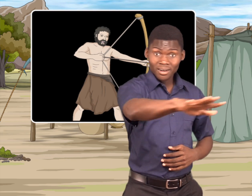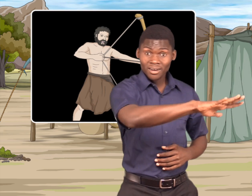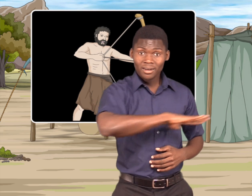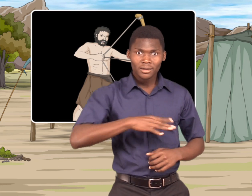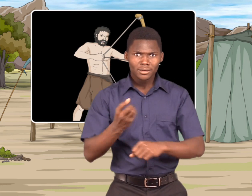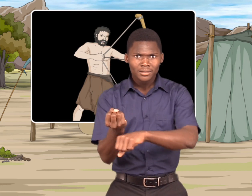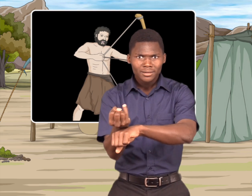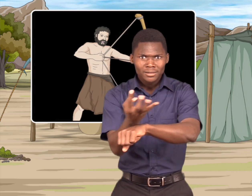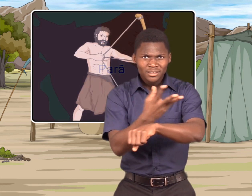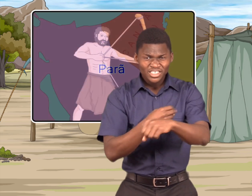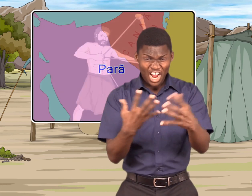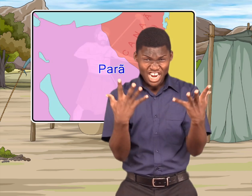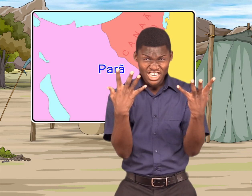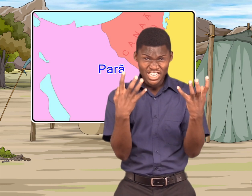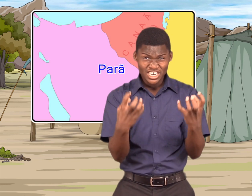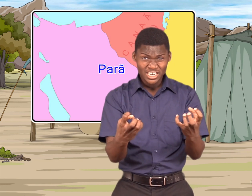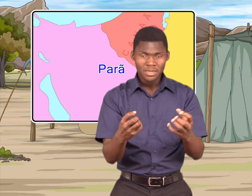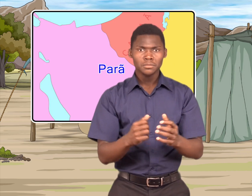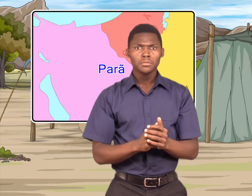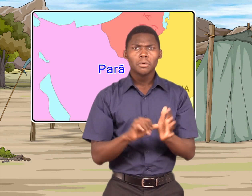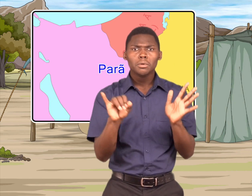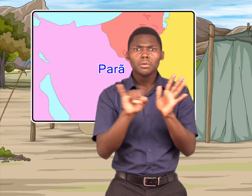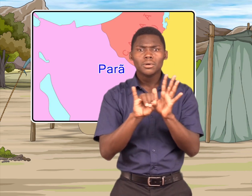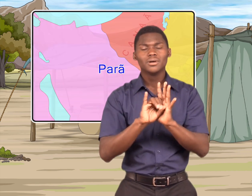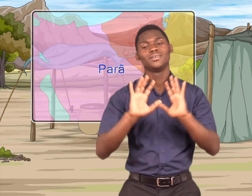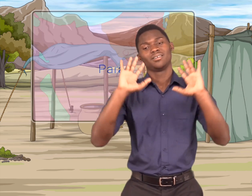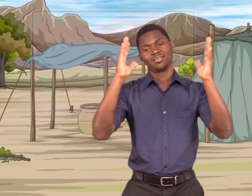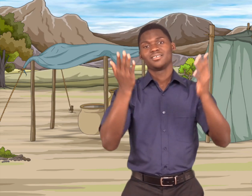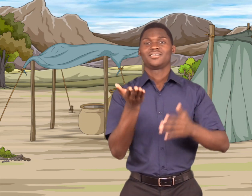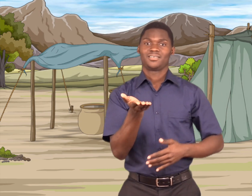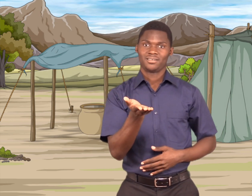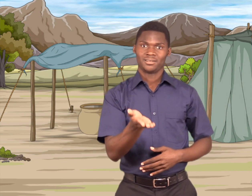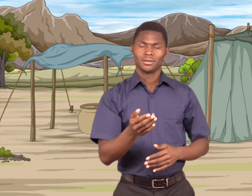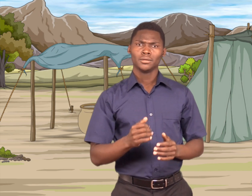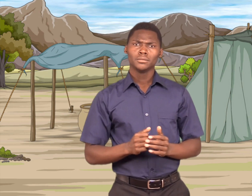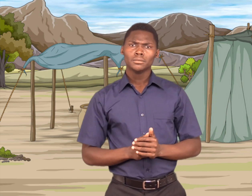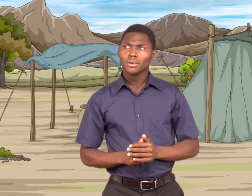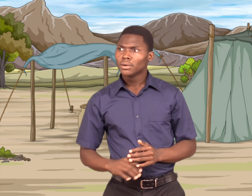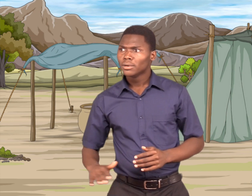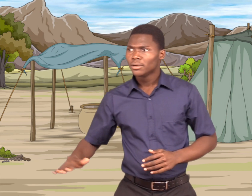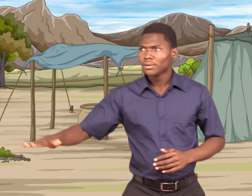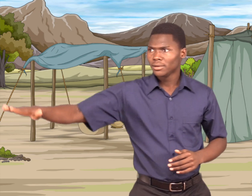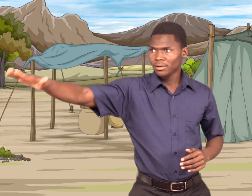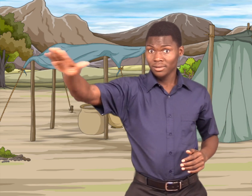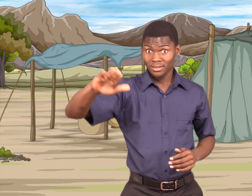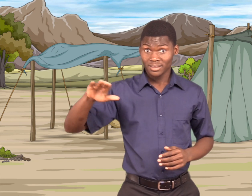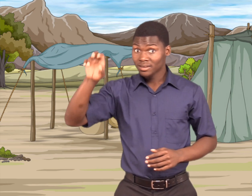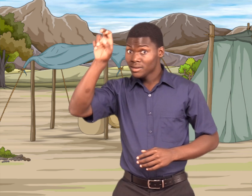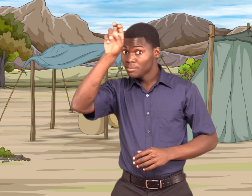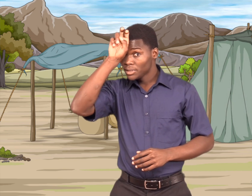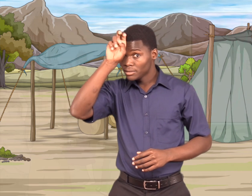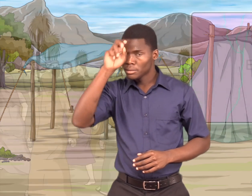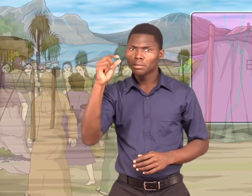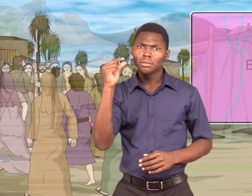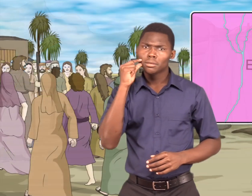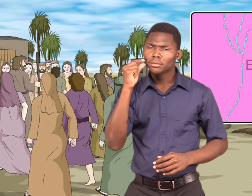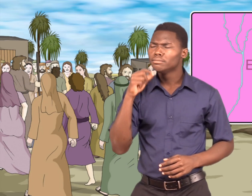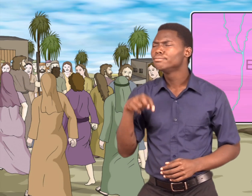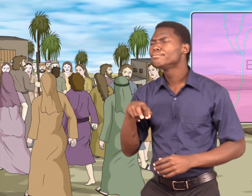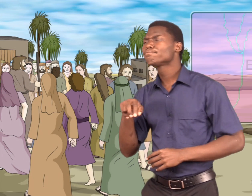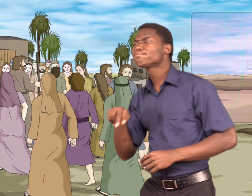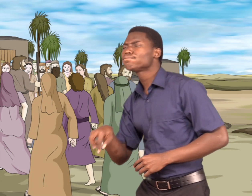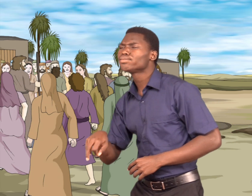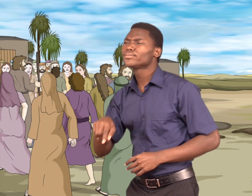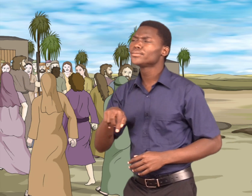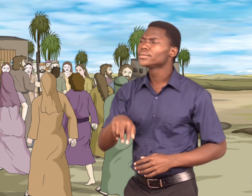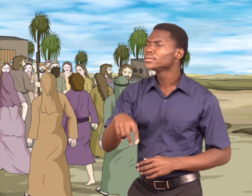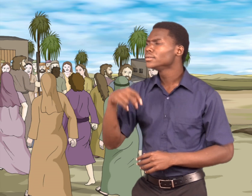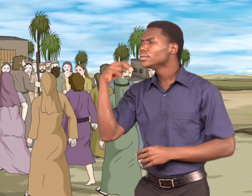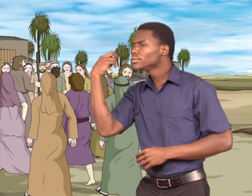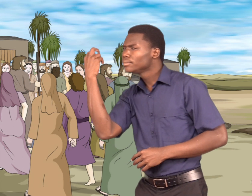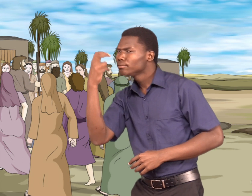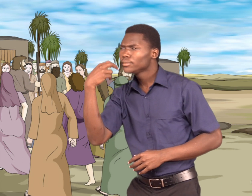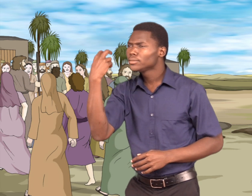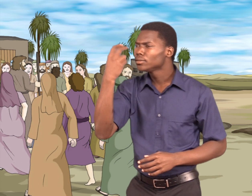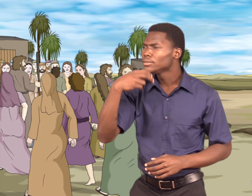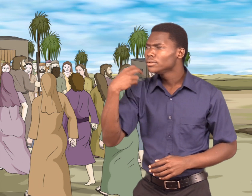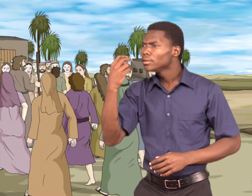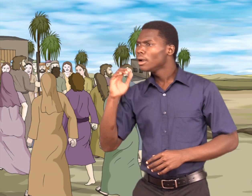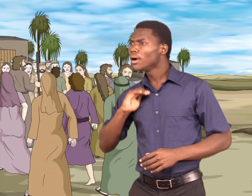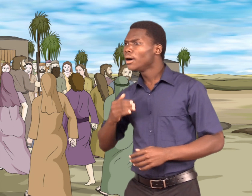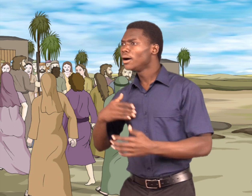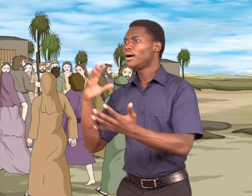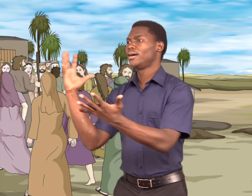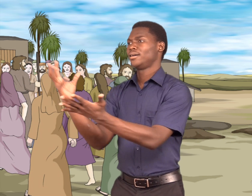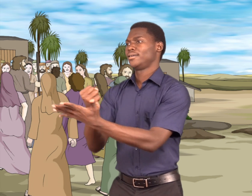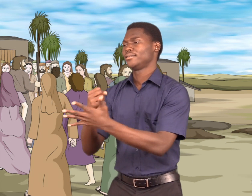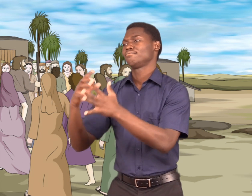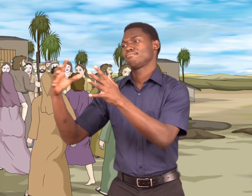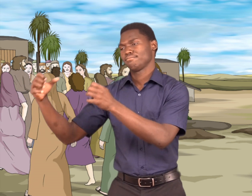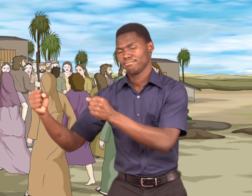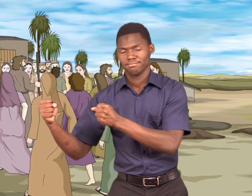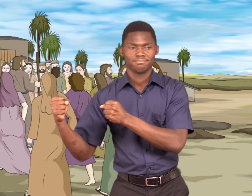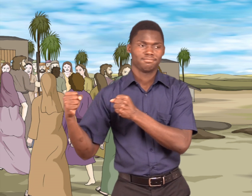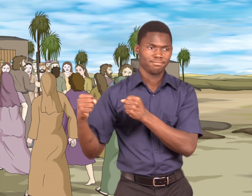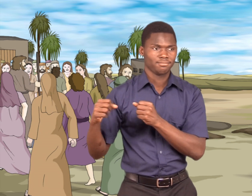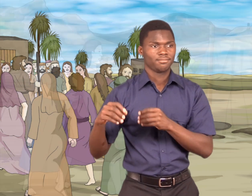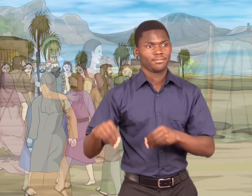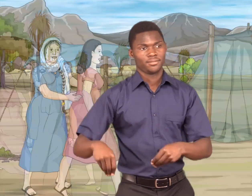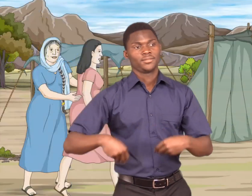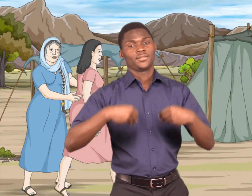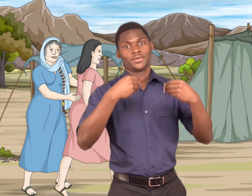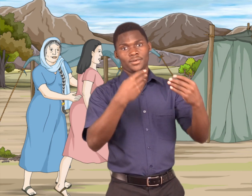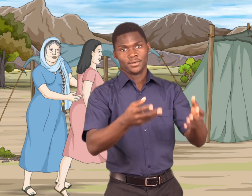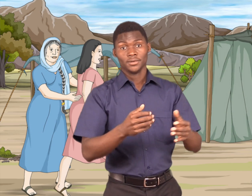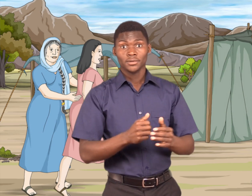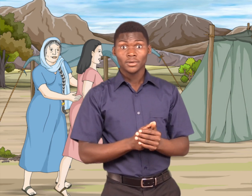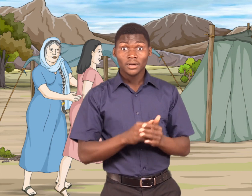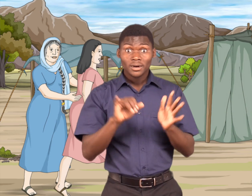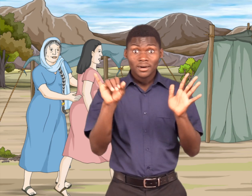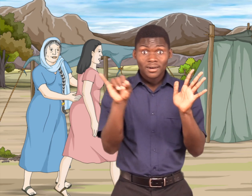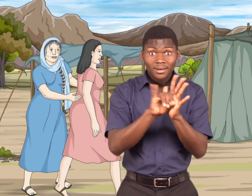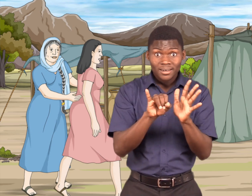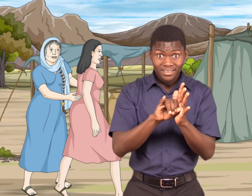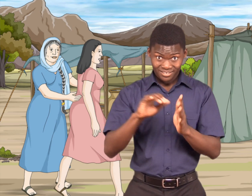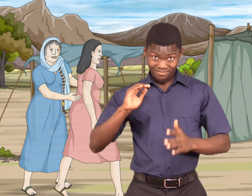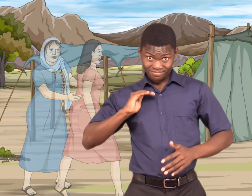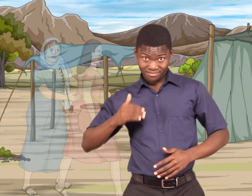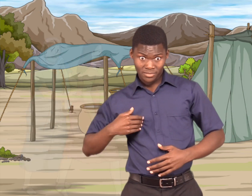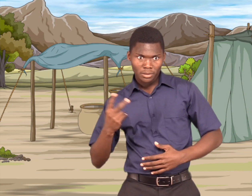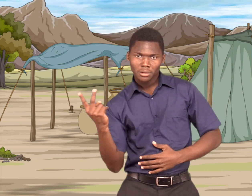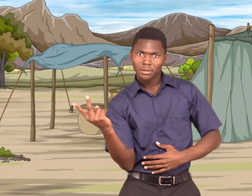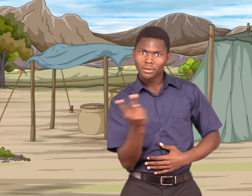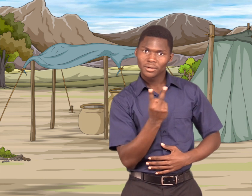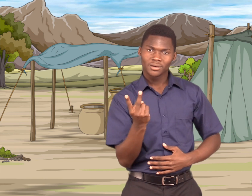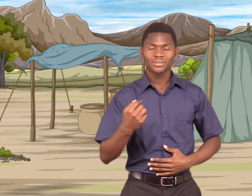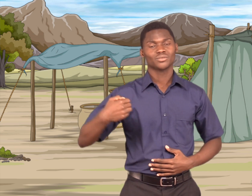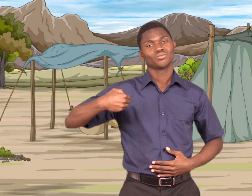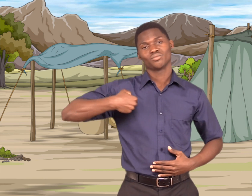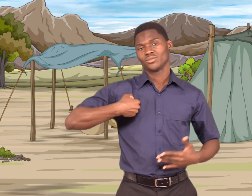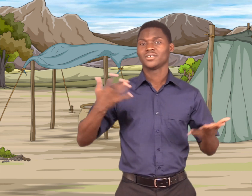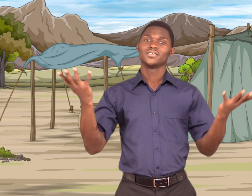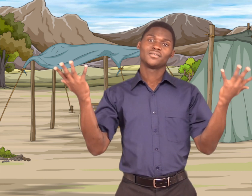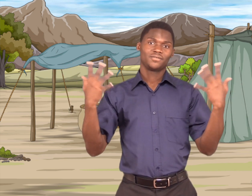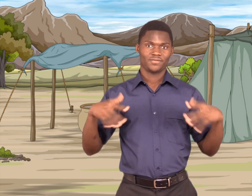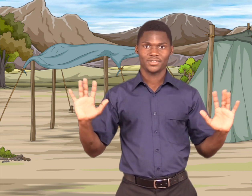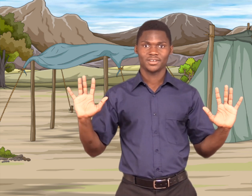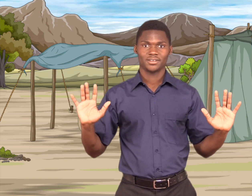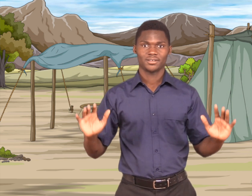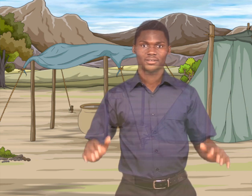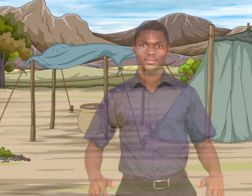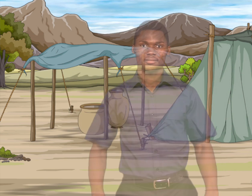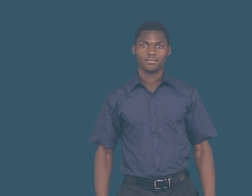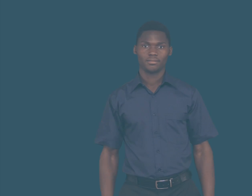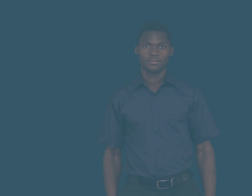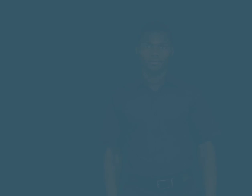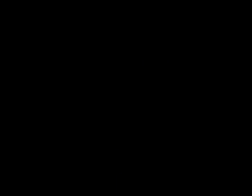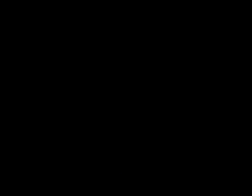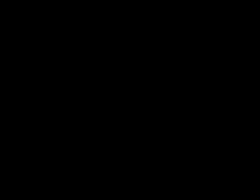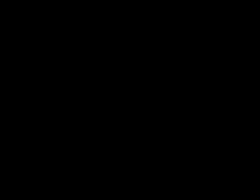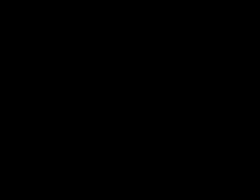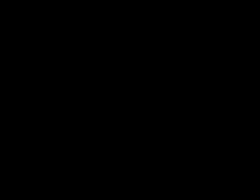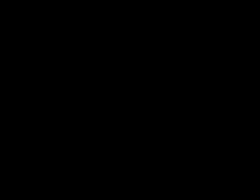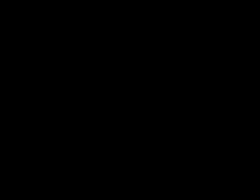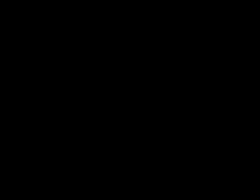And while he was dwelling in the Wilderness of Paran, his mother got a wife for him from the land of Egypt.